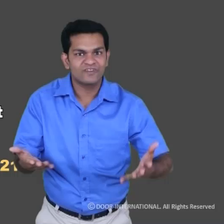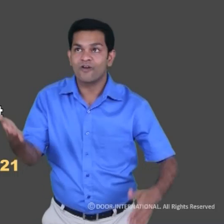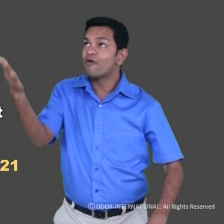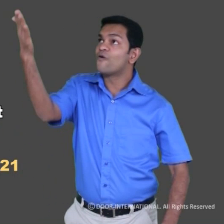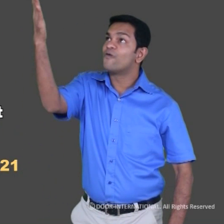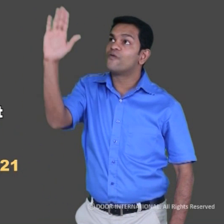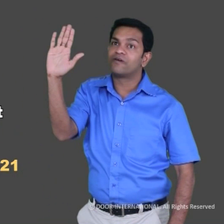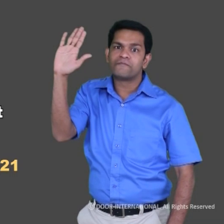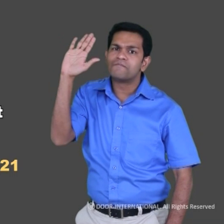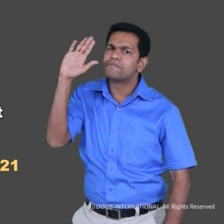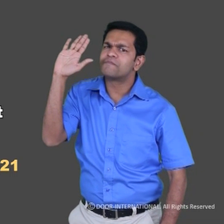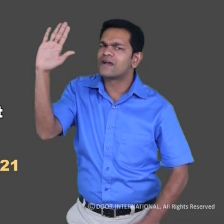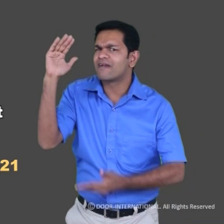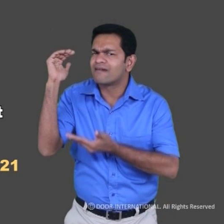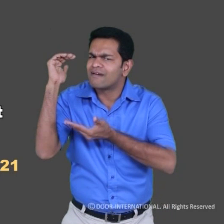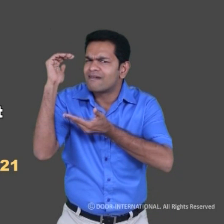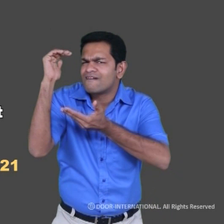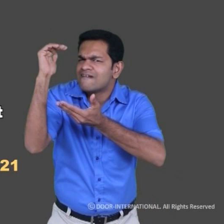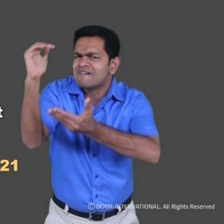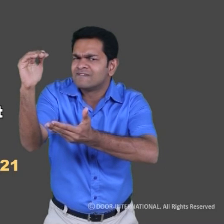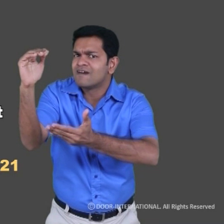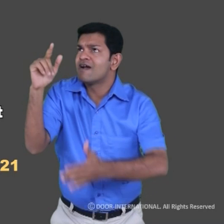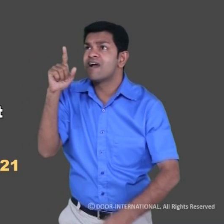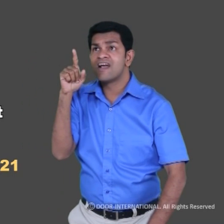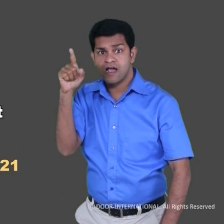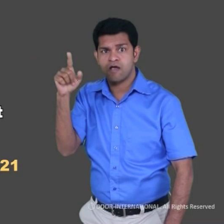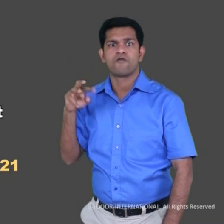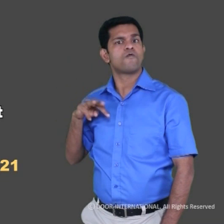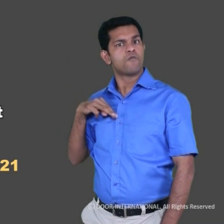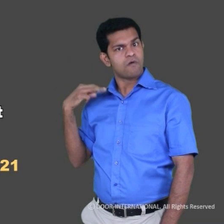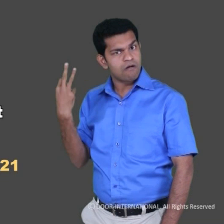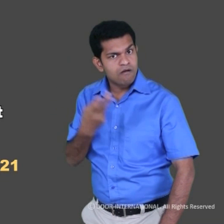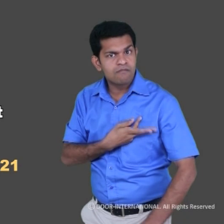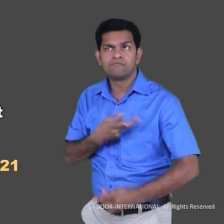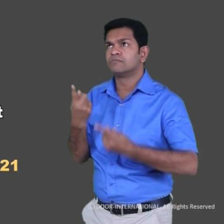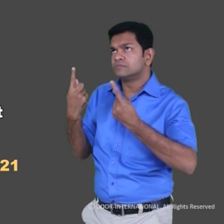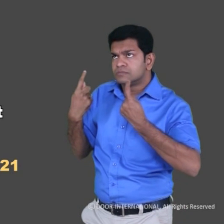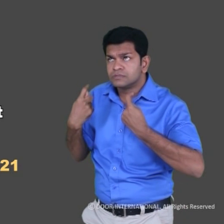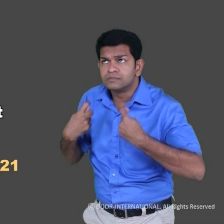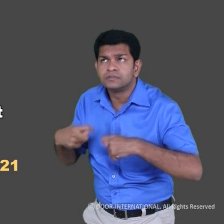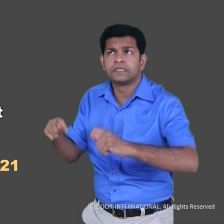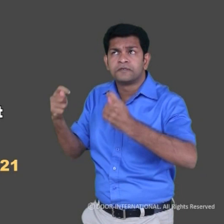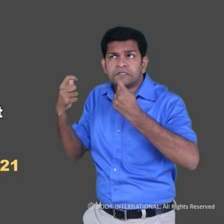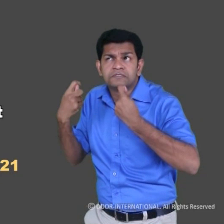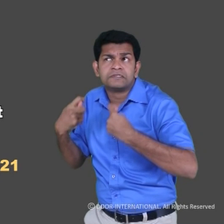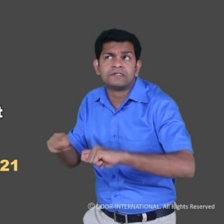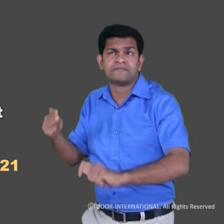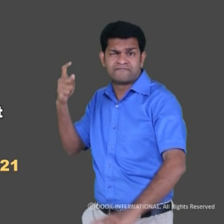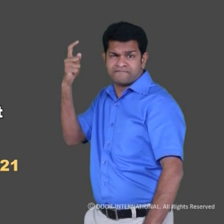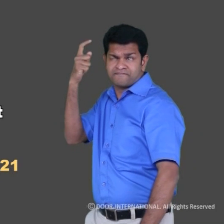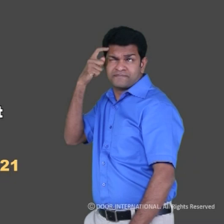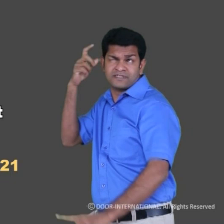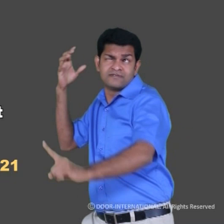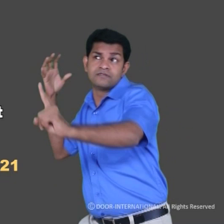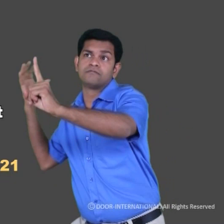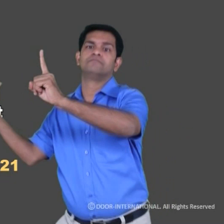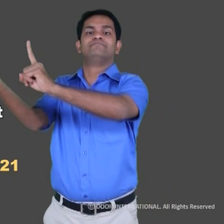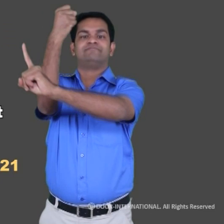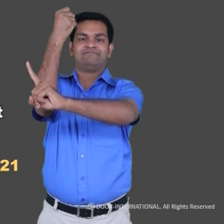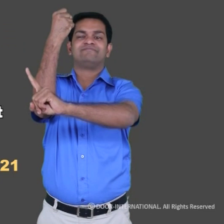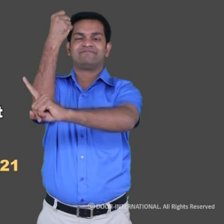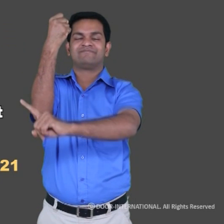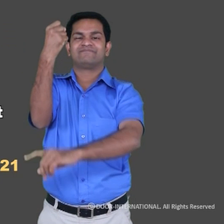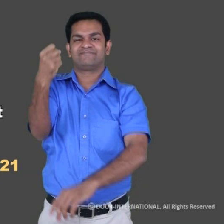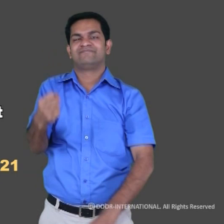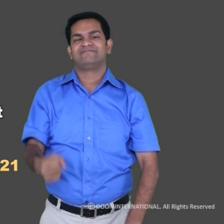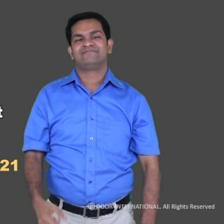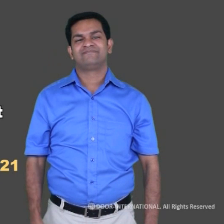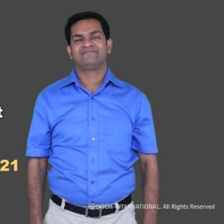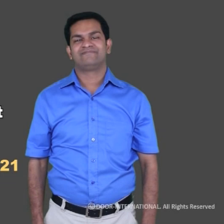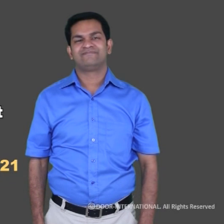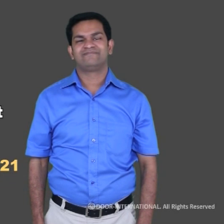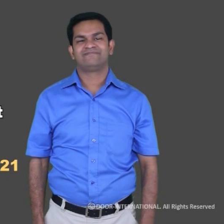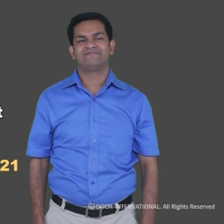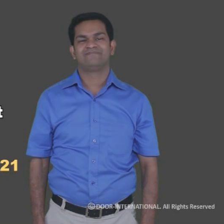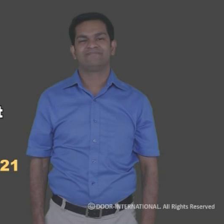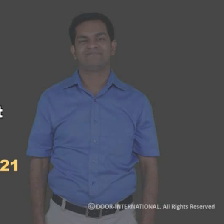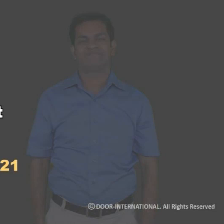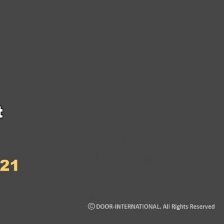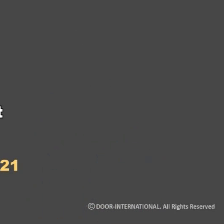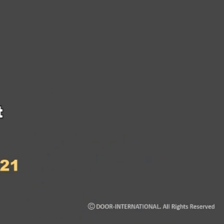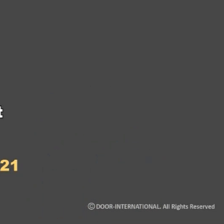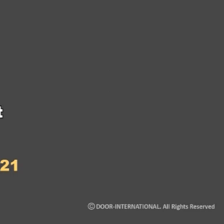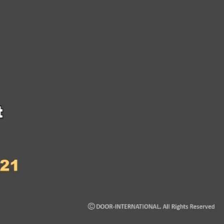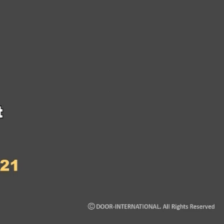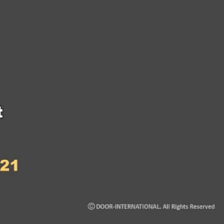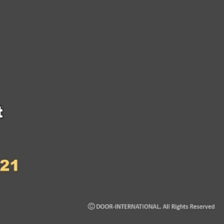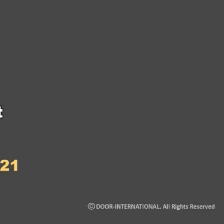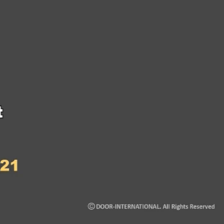Striving to get God's prize